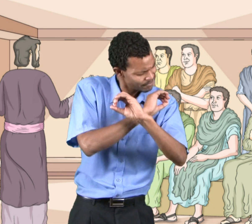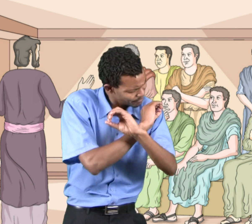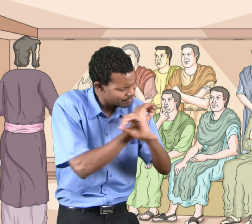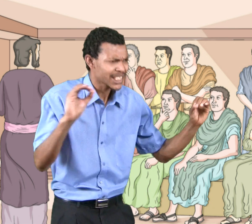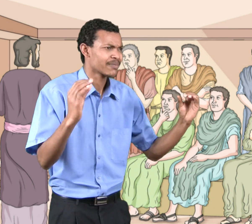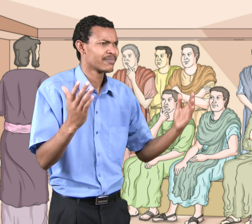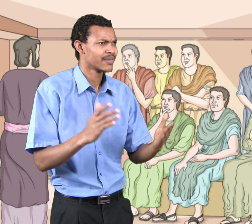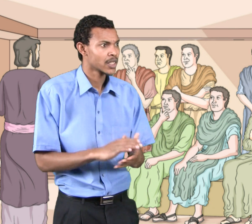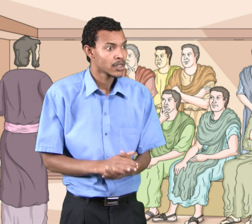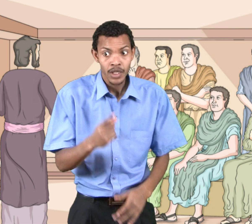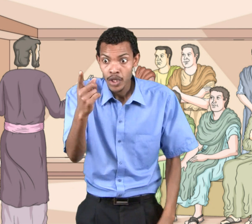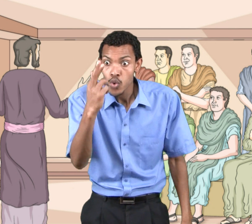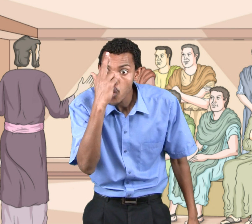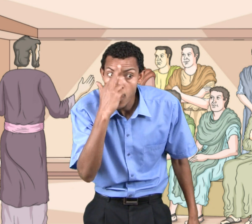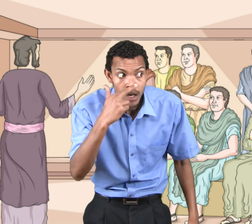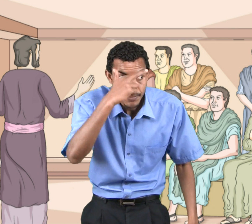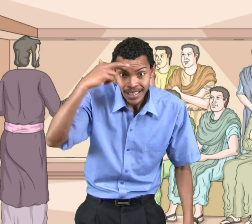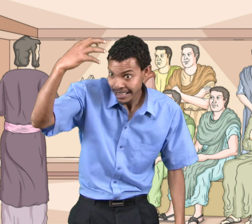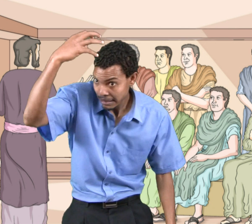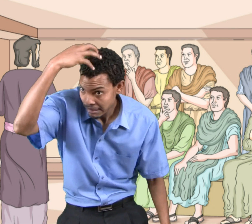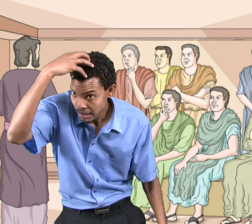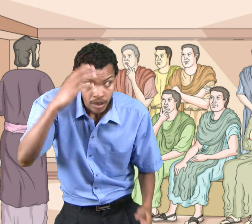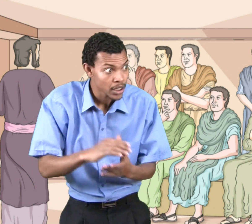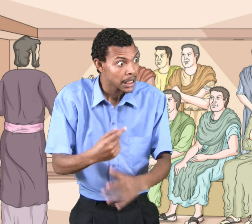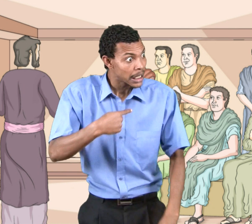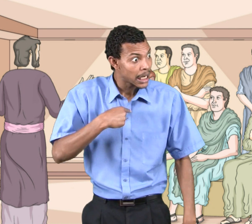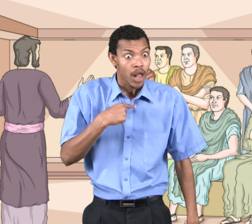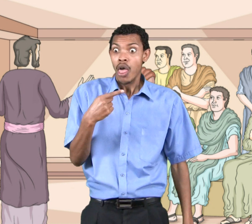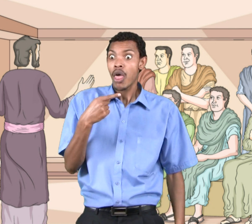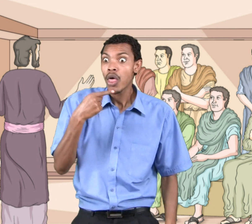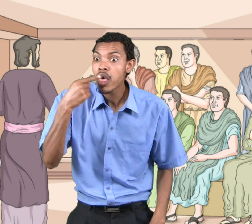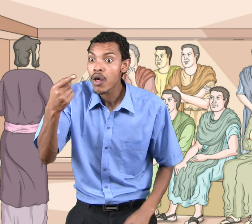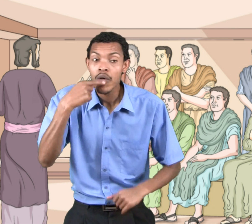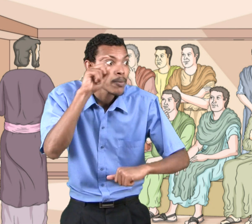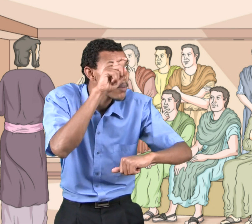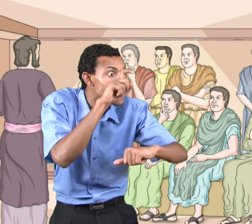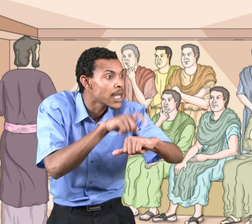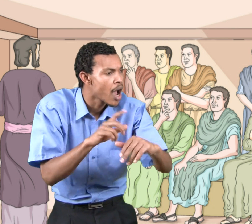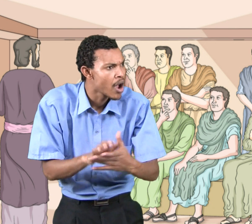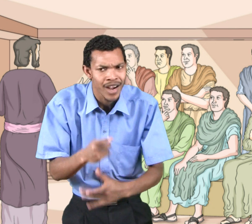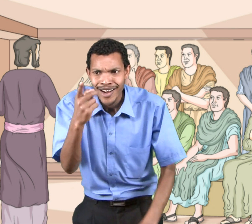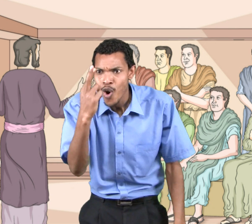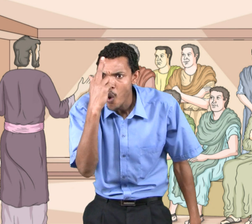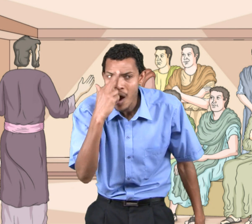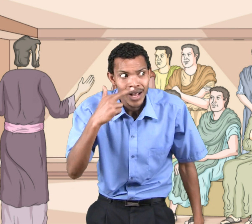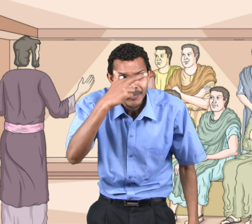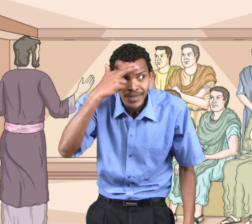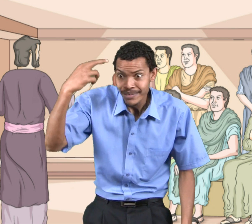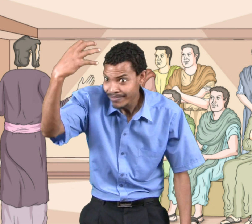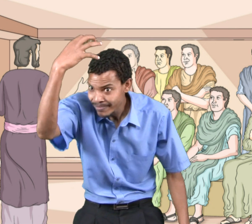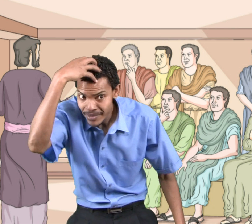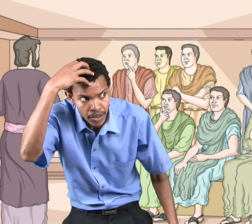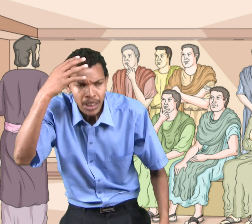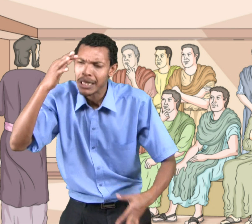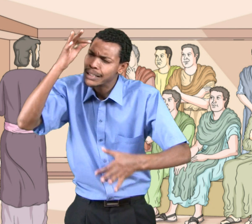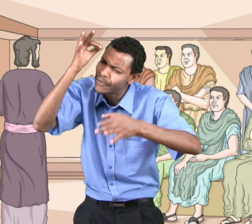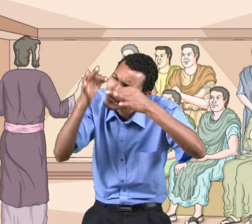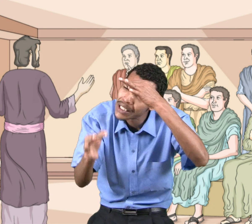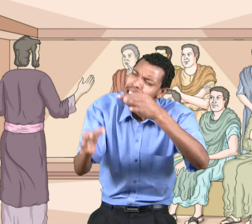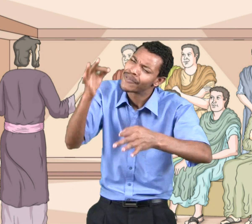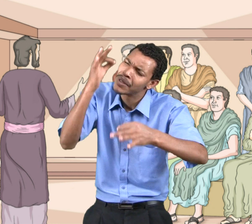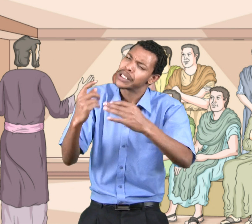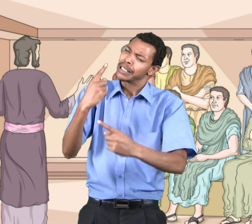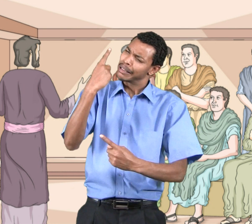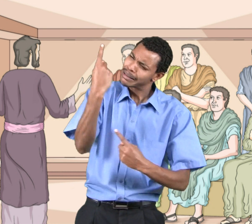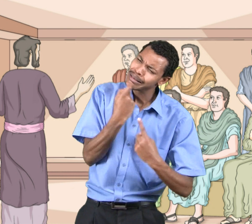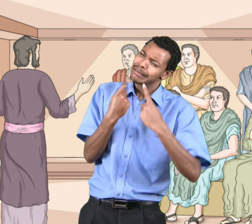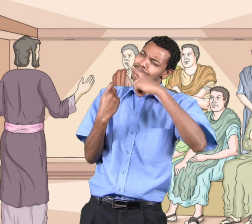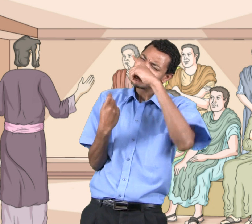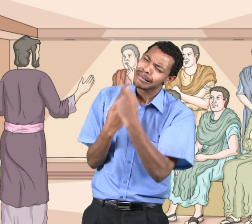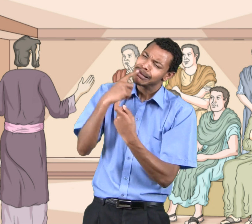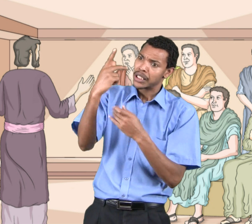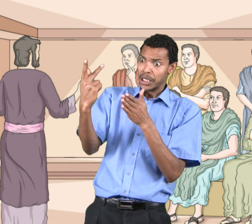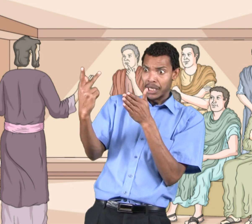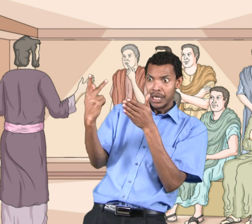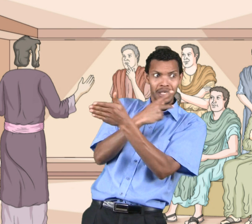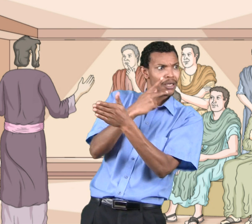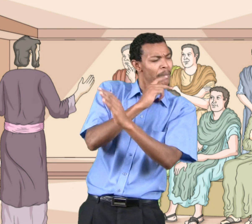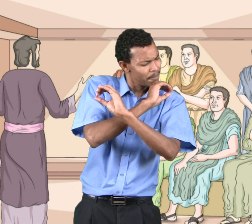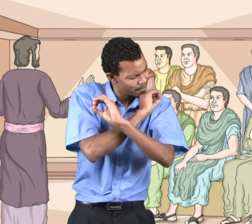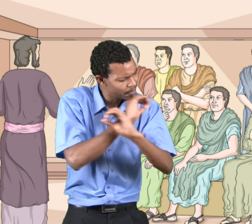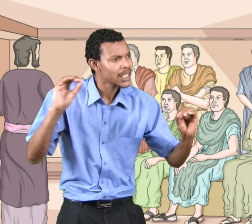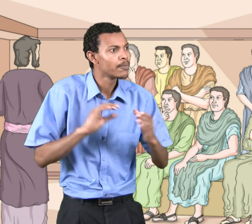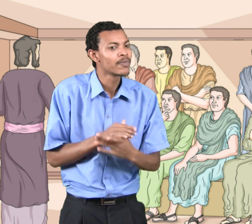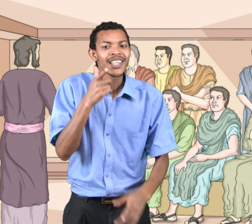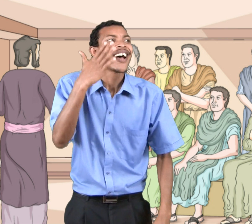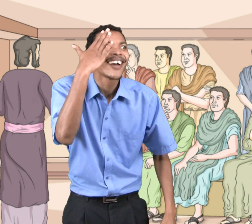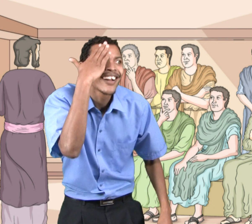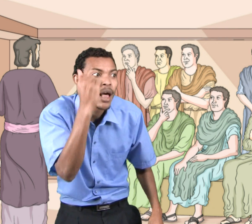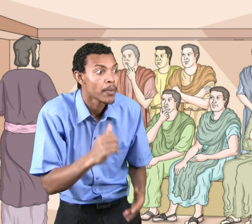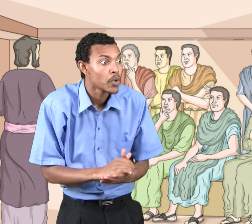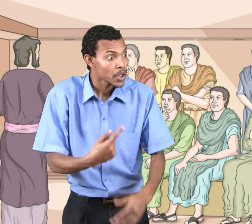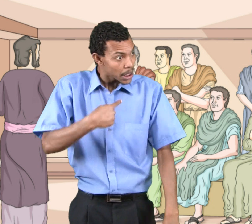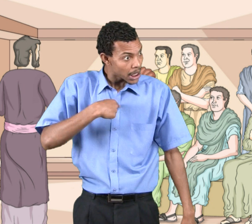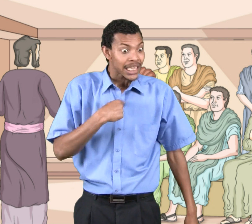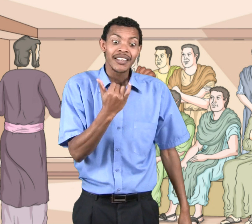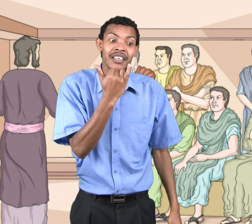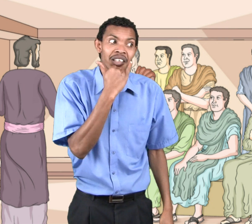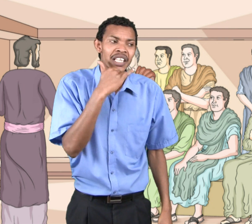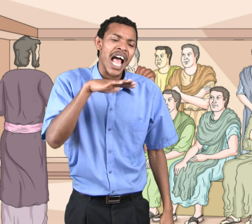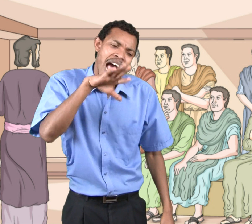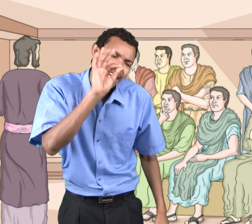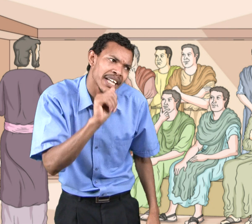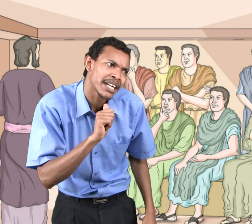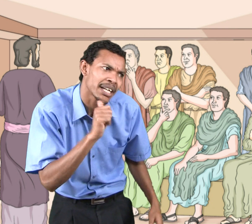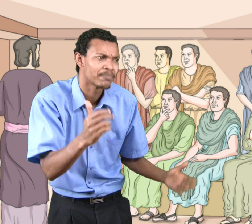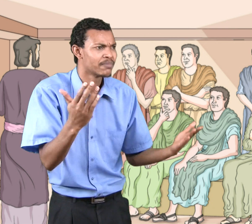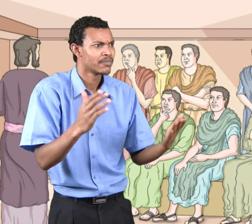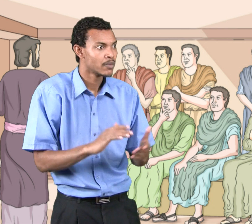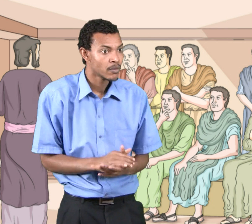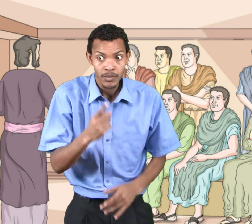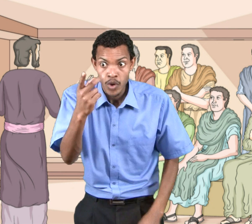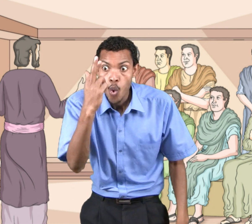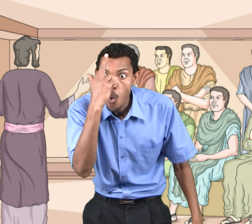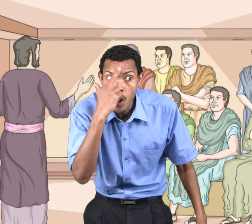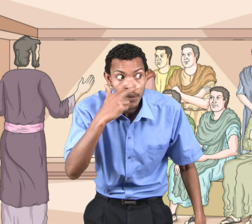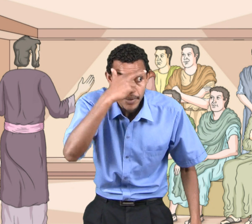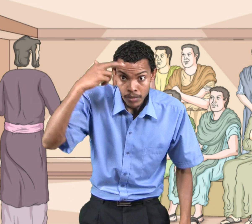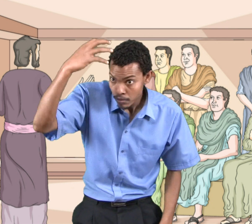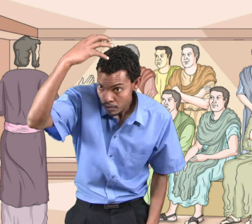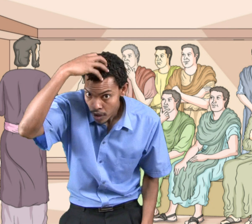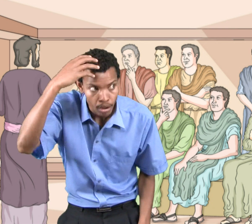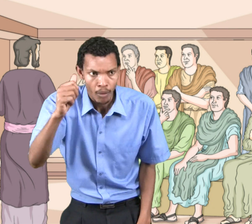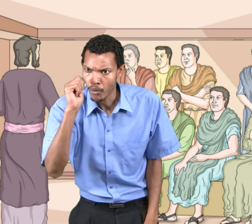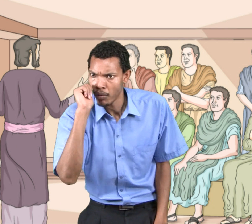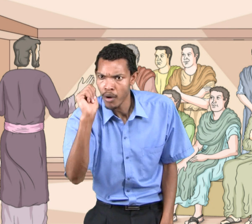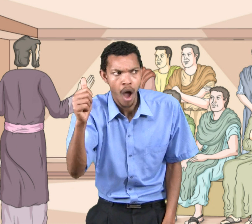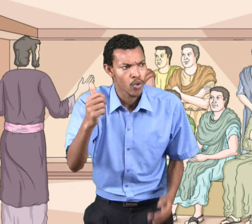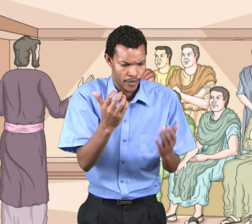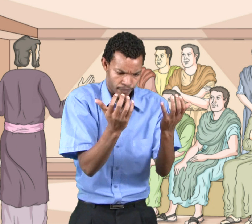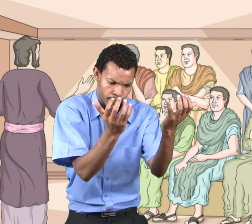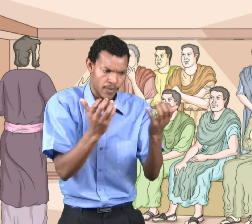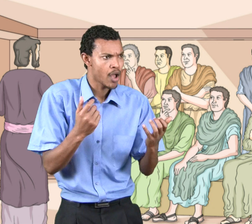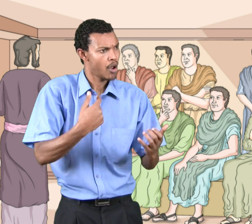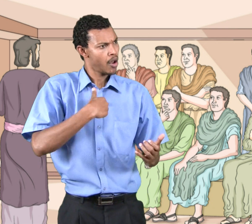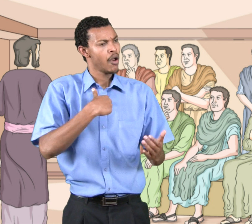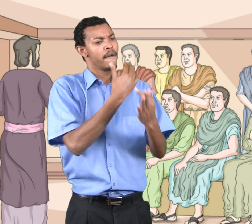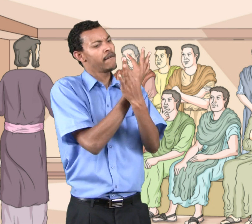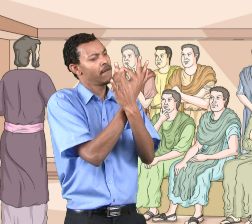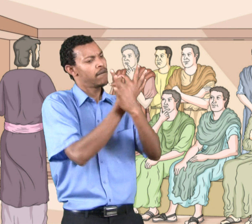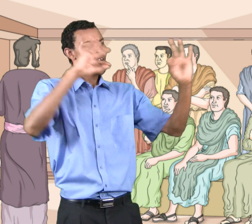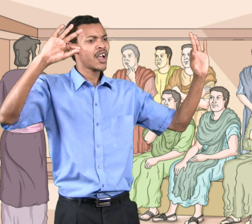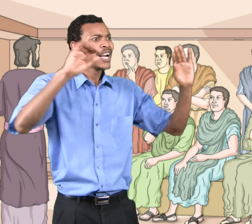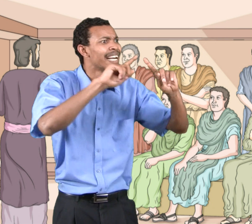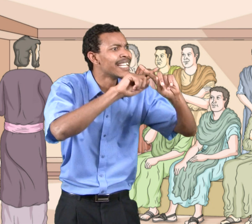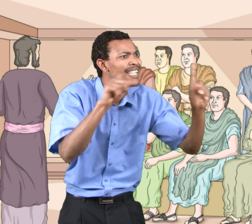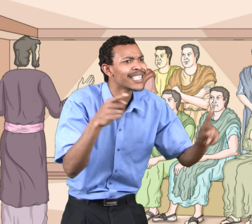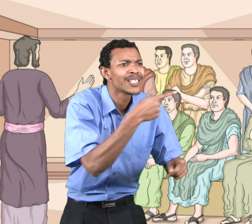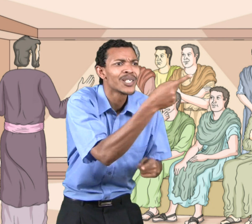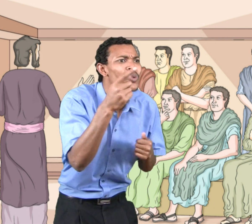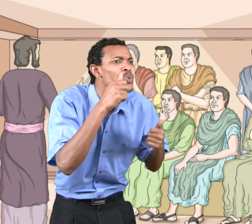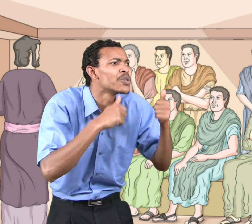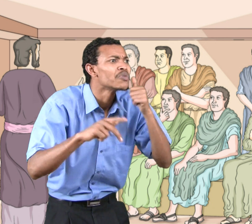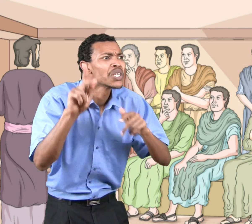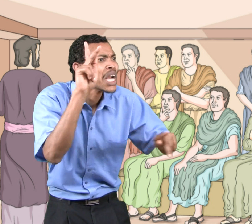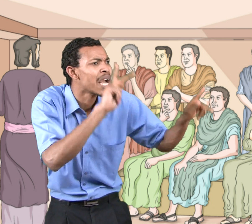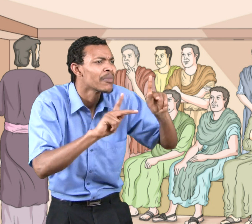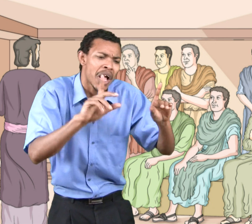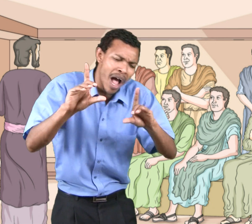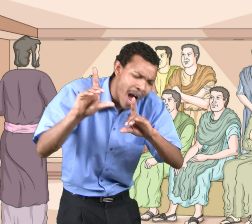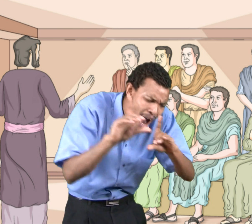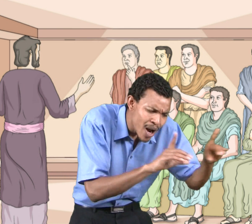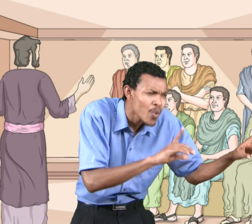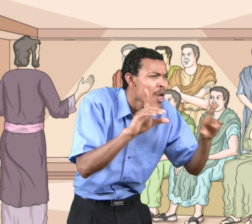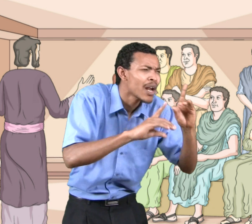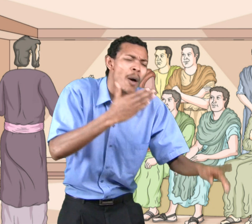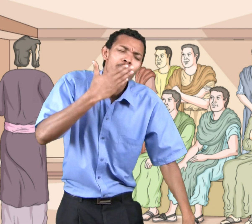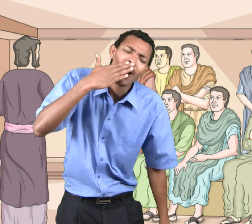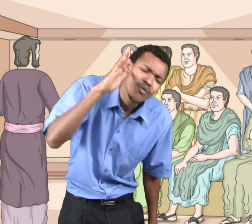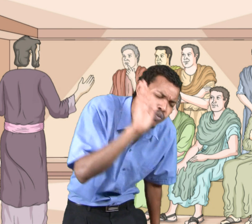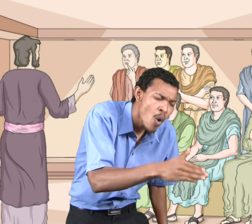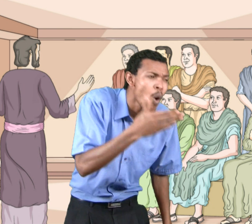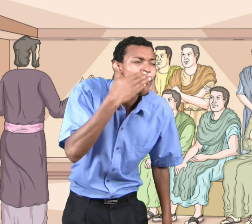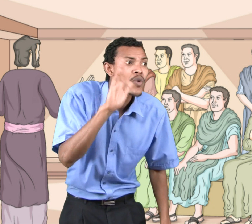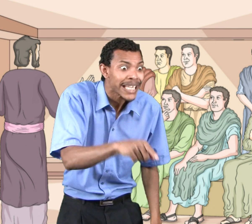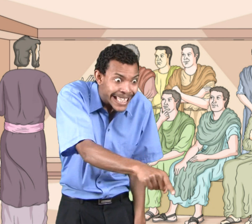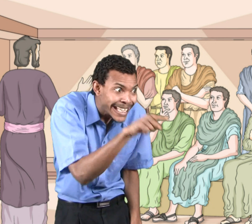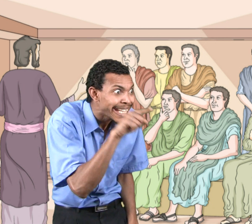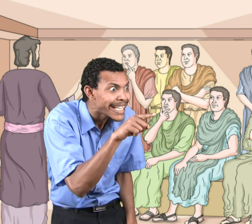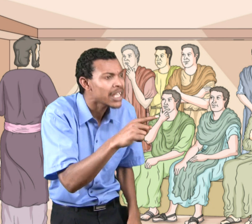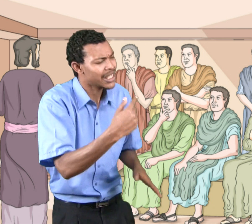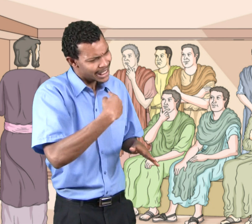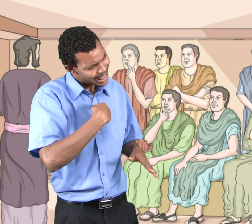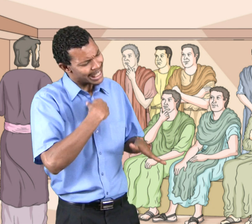They examined me and wanted to release me, because there was no basis for a death sentence against me.